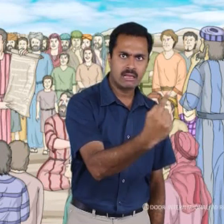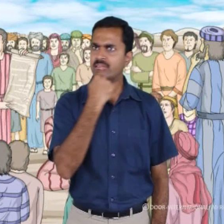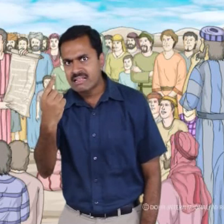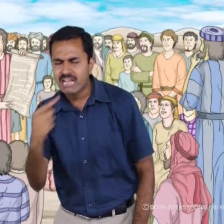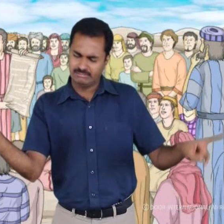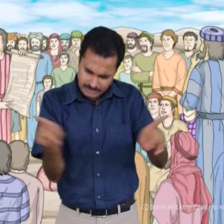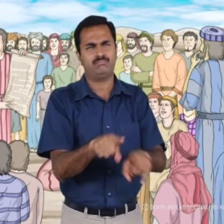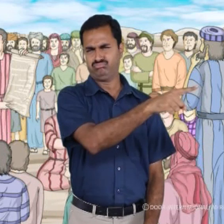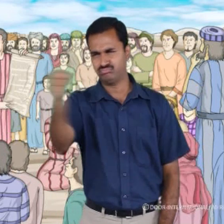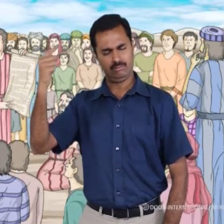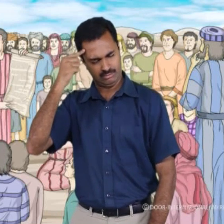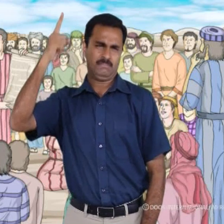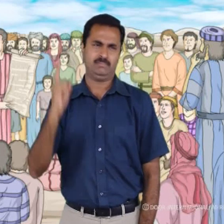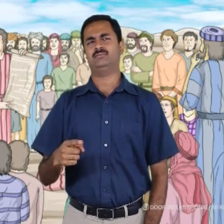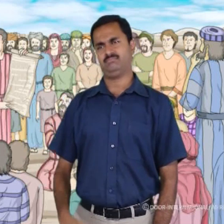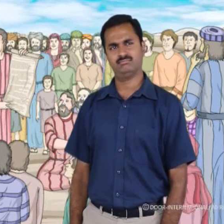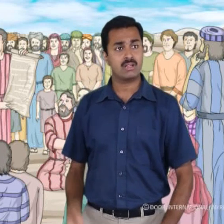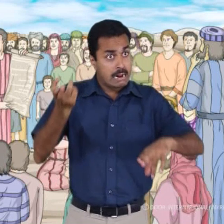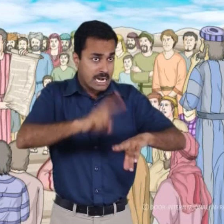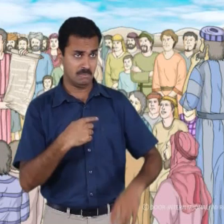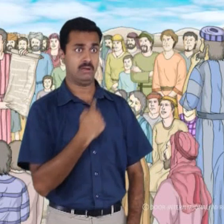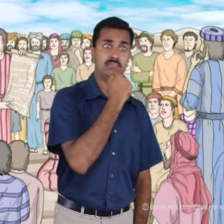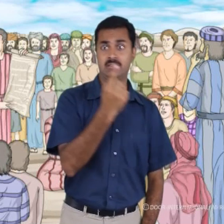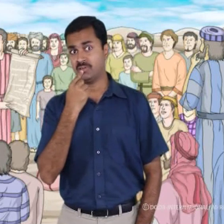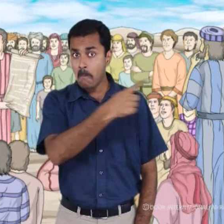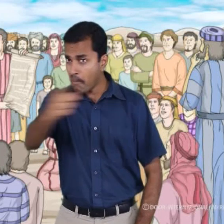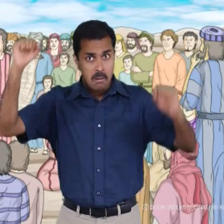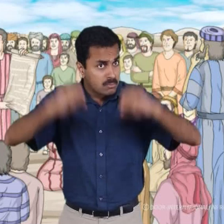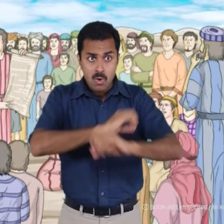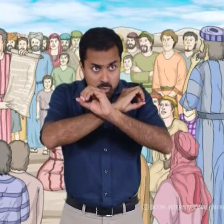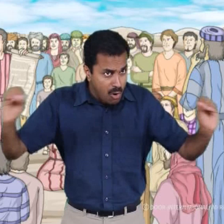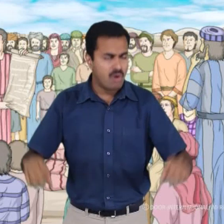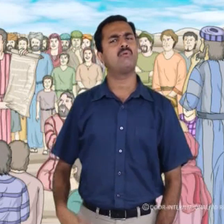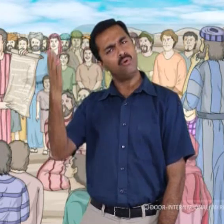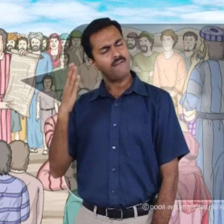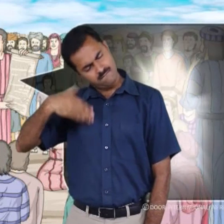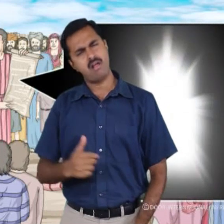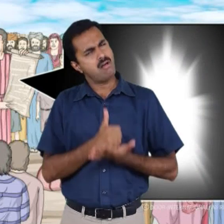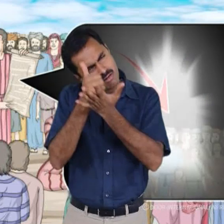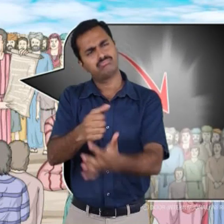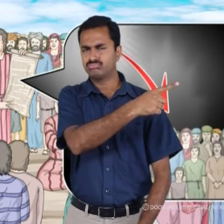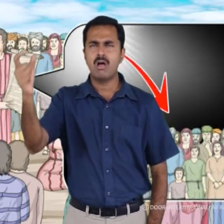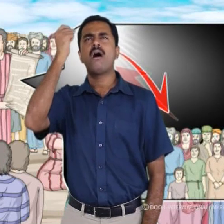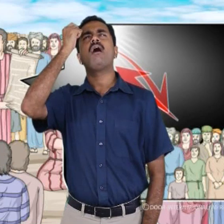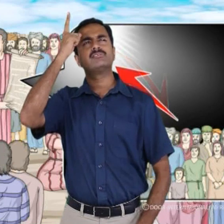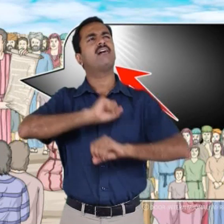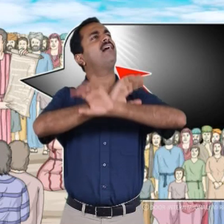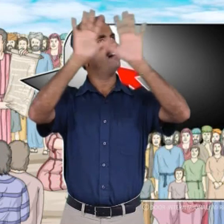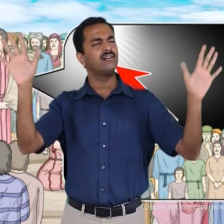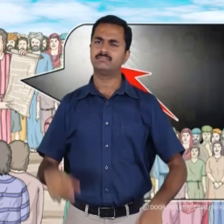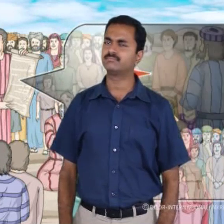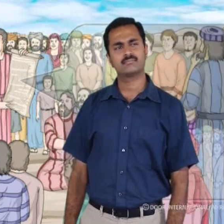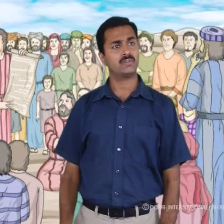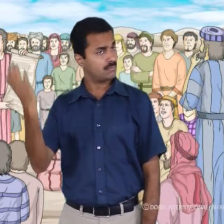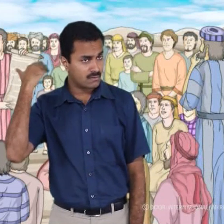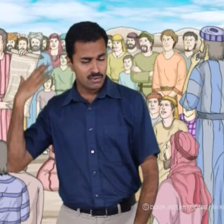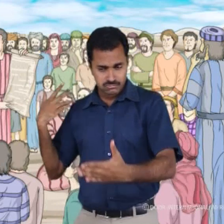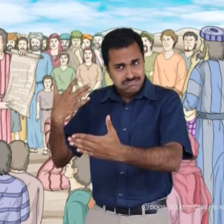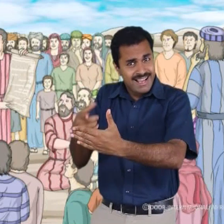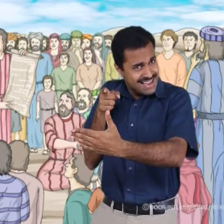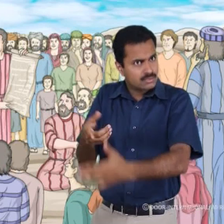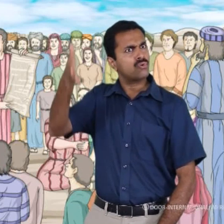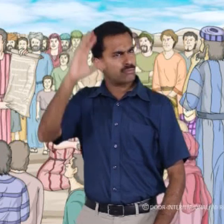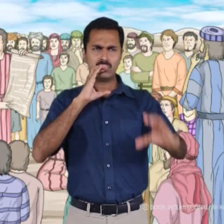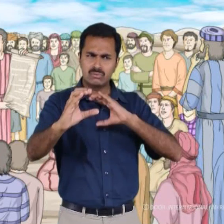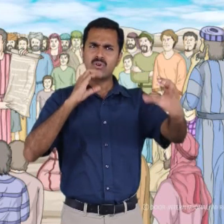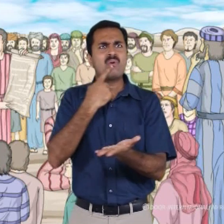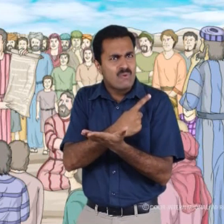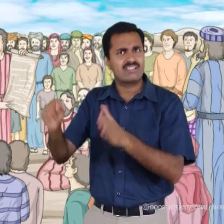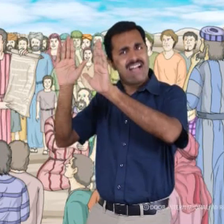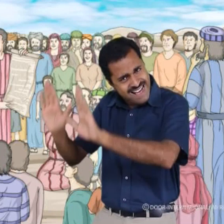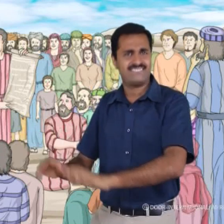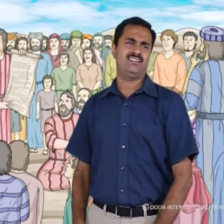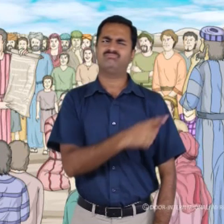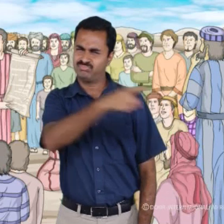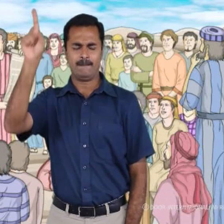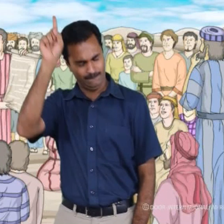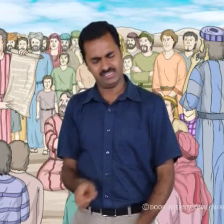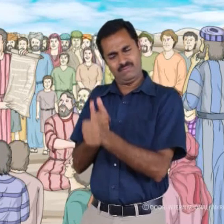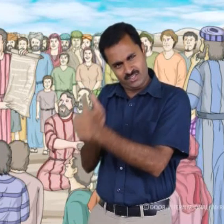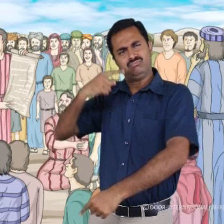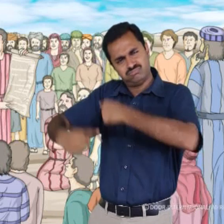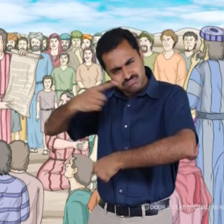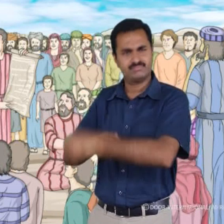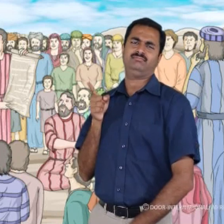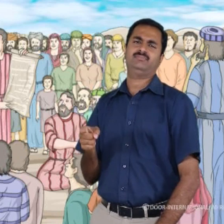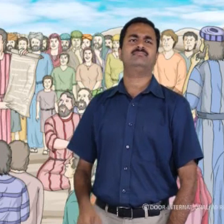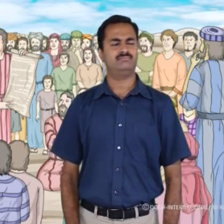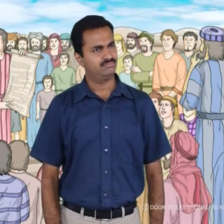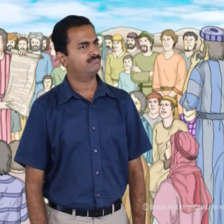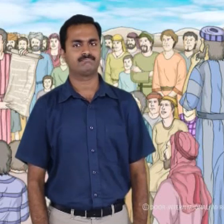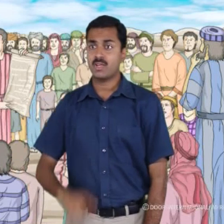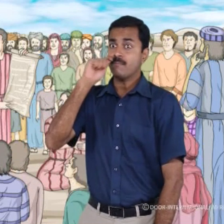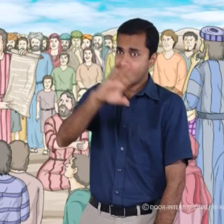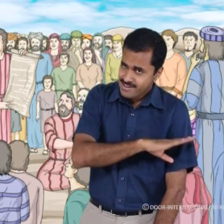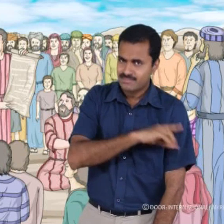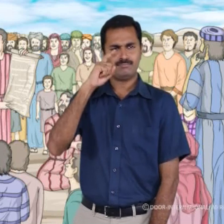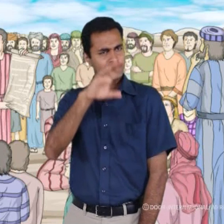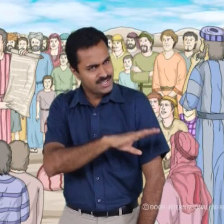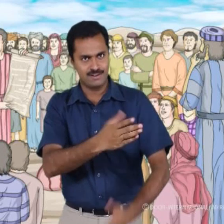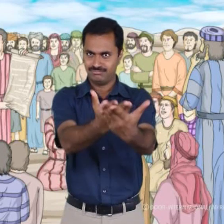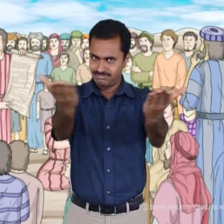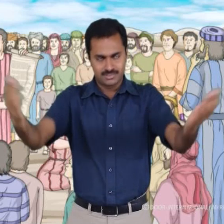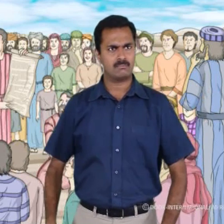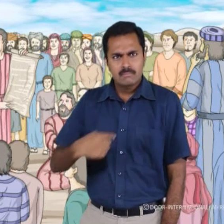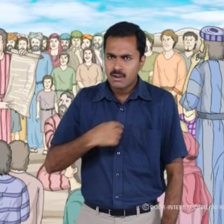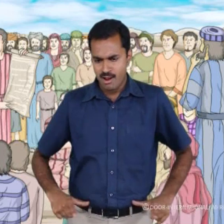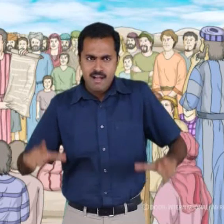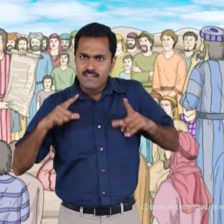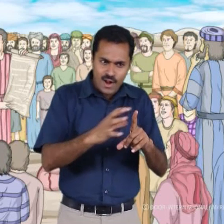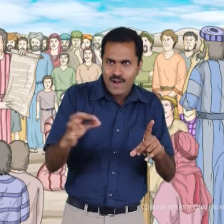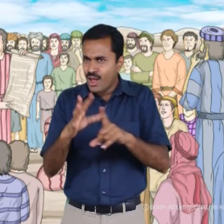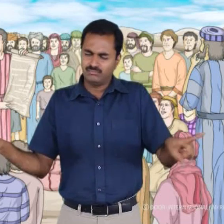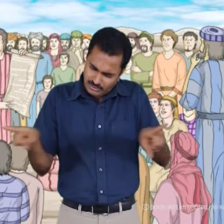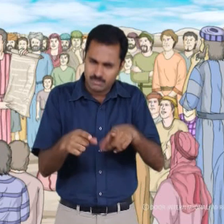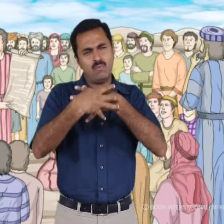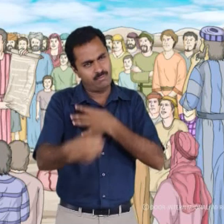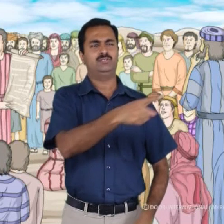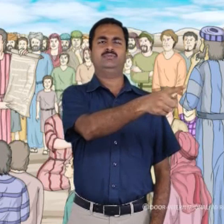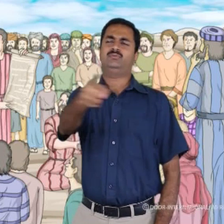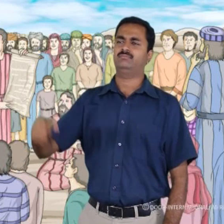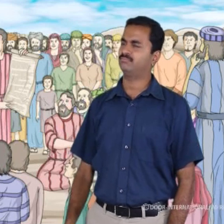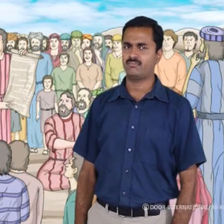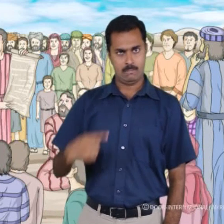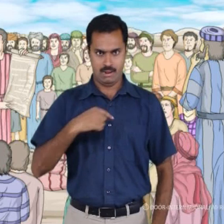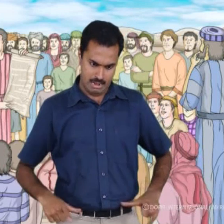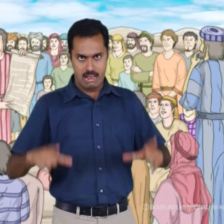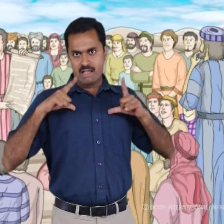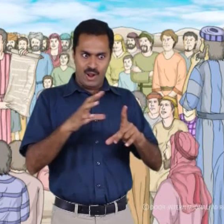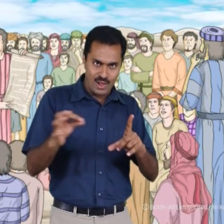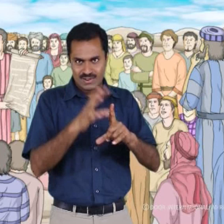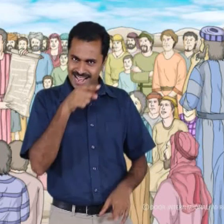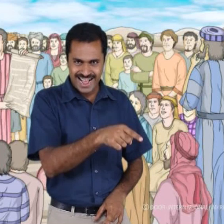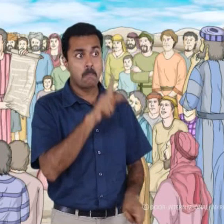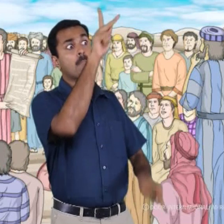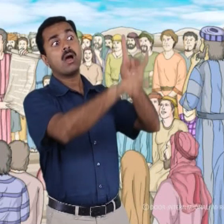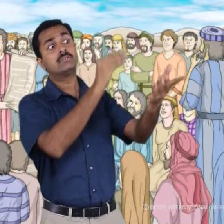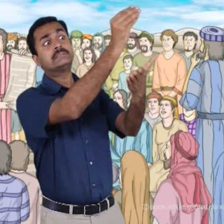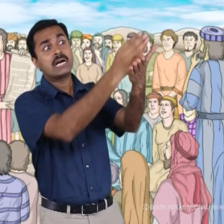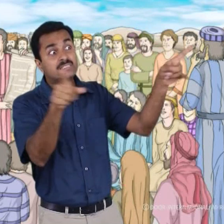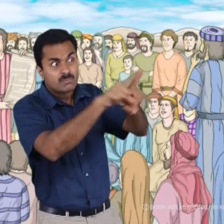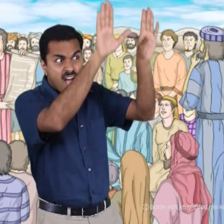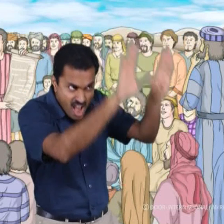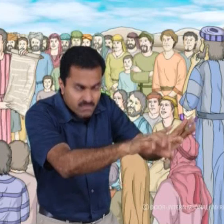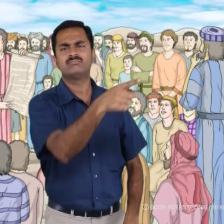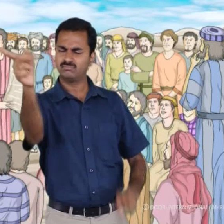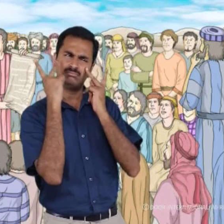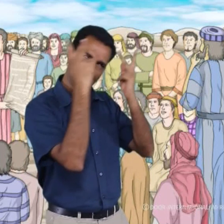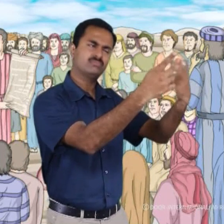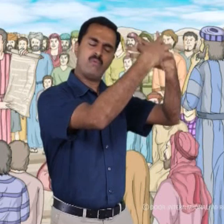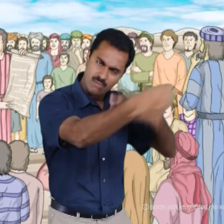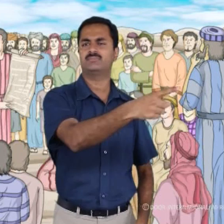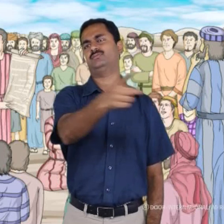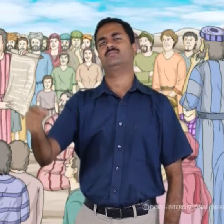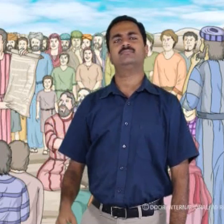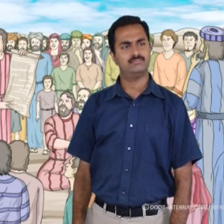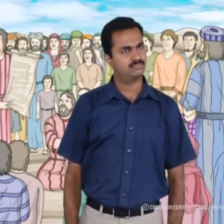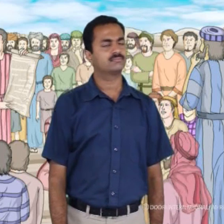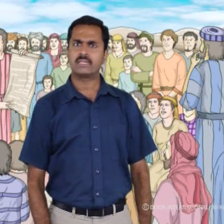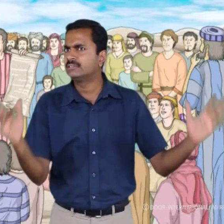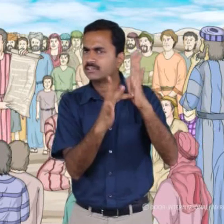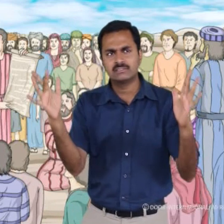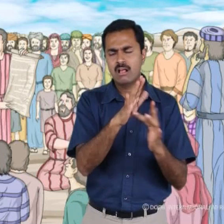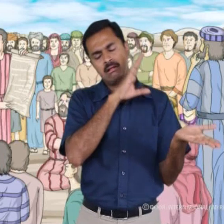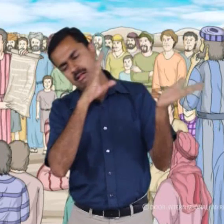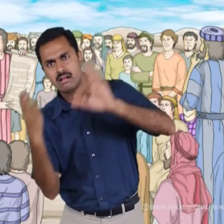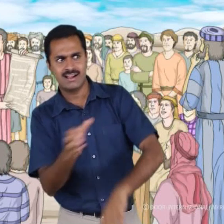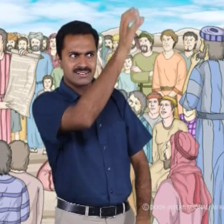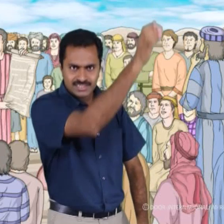All of us who are mature should embrace this point of view. And if you think differently about some issue, God will reveal this to you as well. Nevertheless, we must live up to what we have already attained.